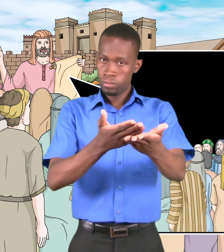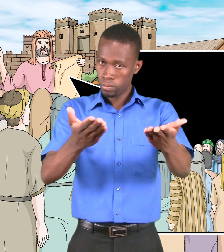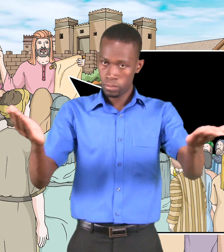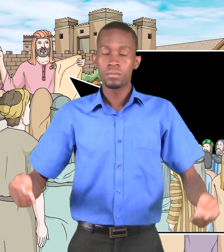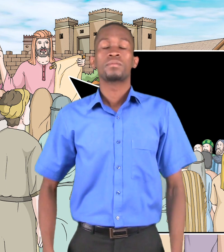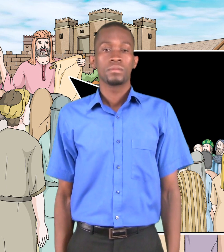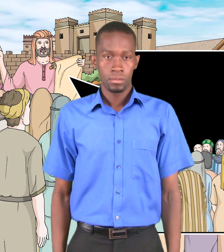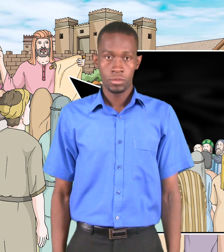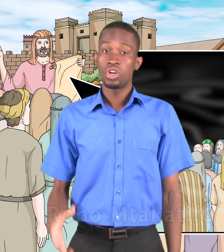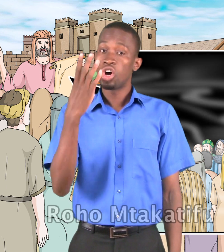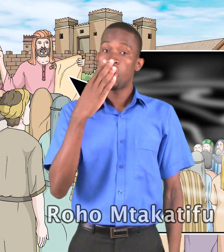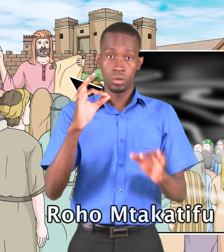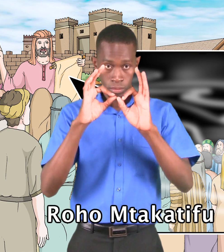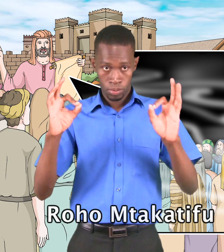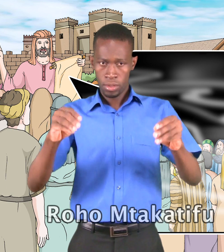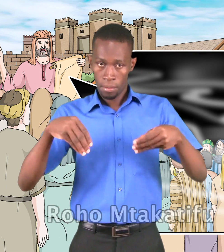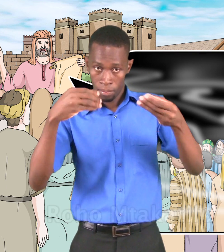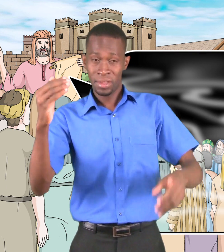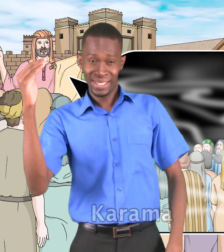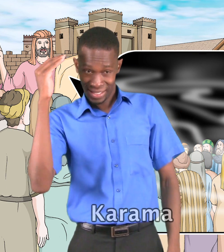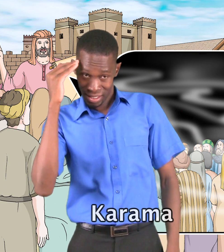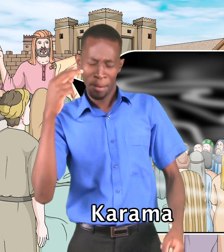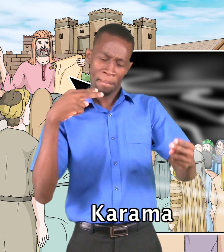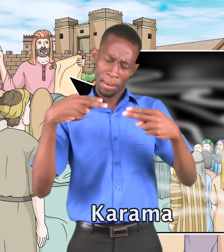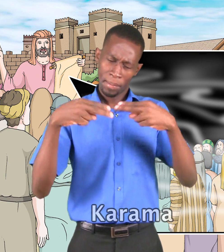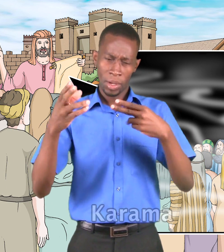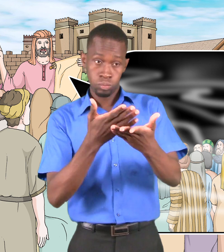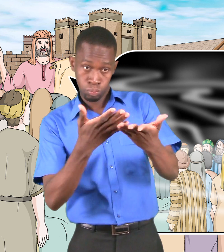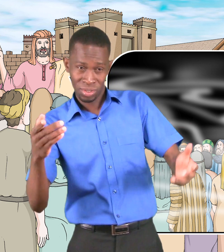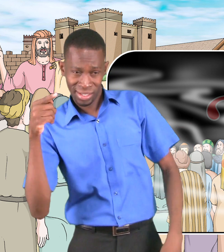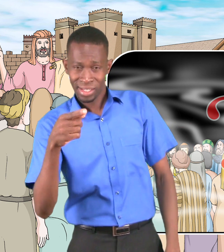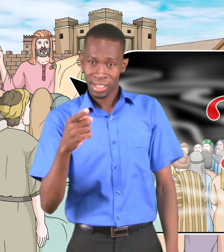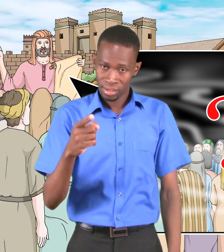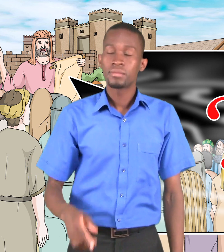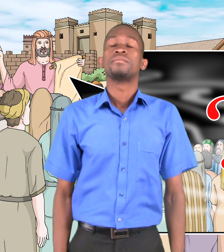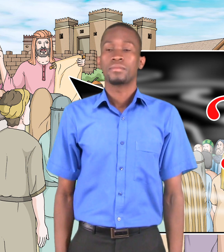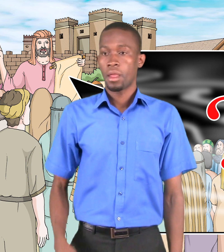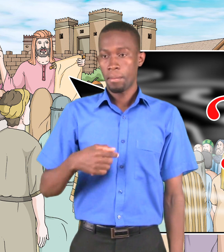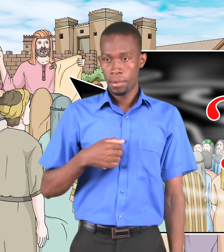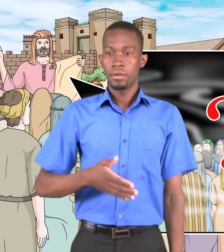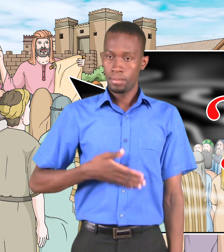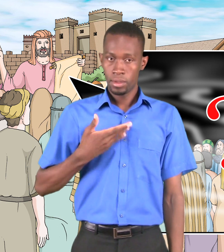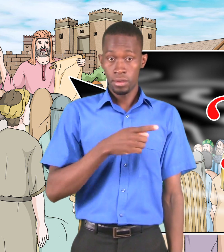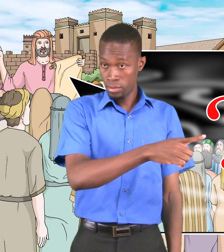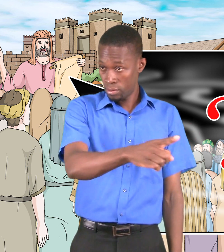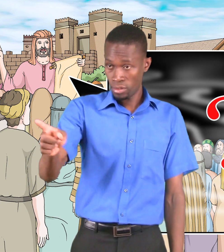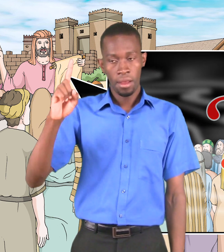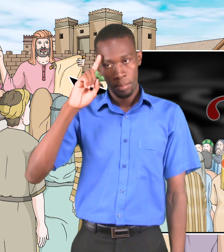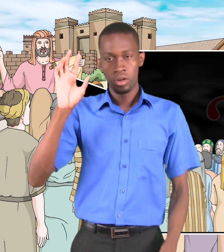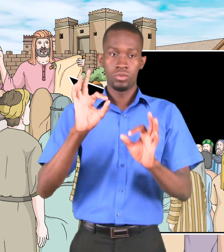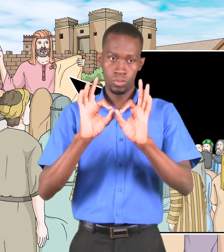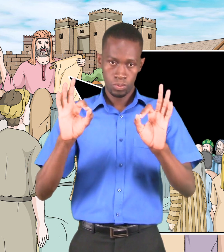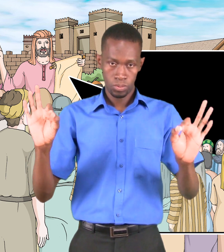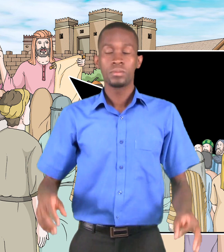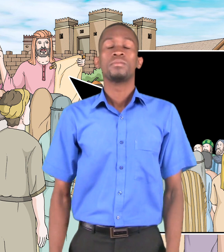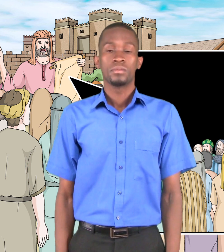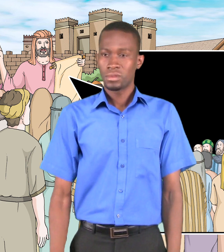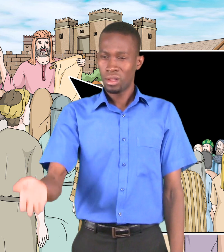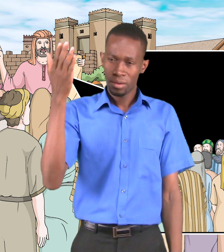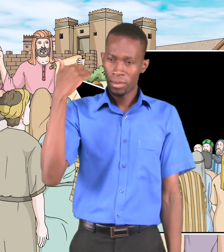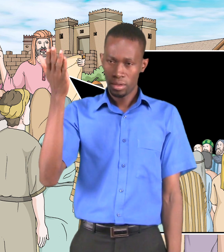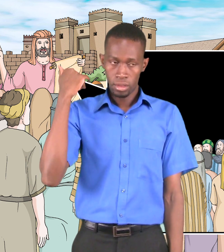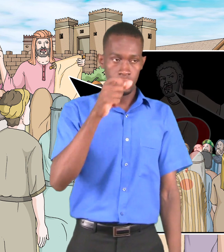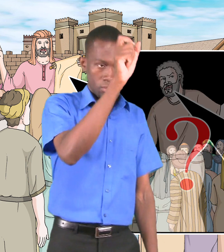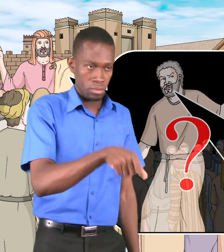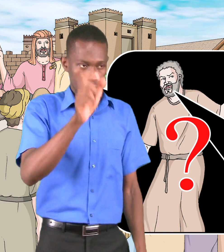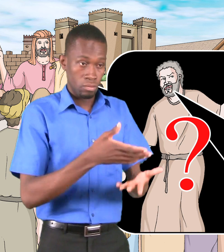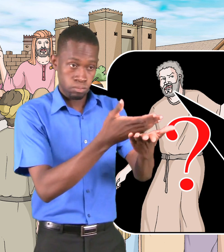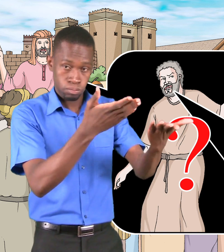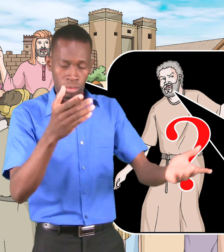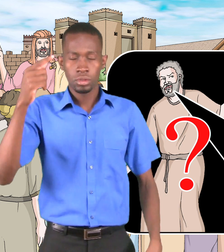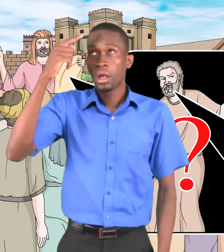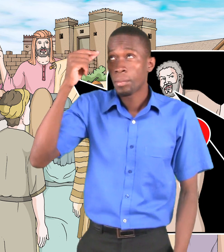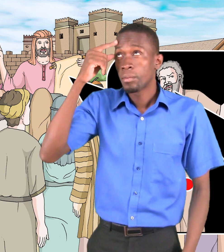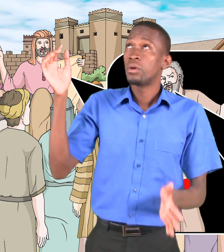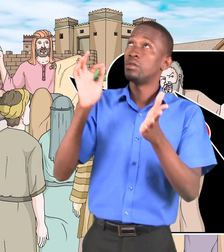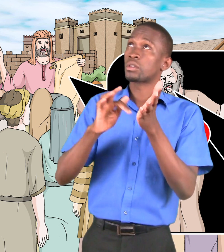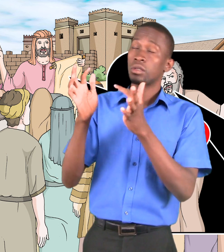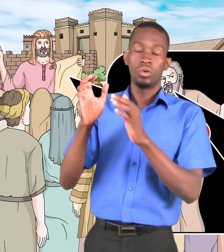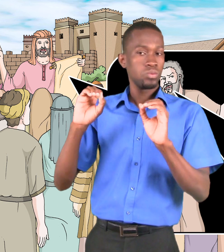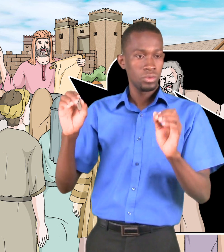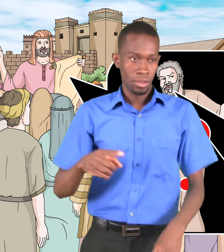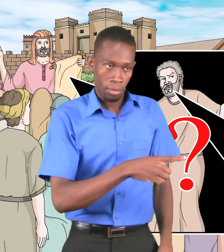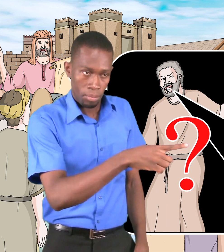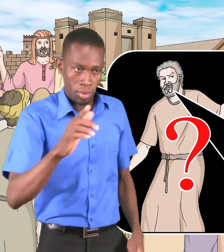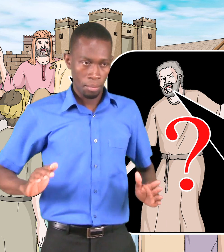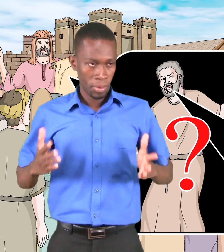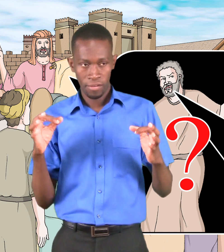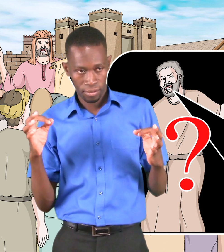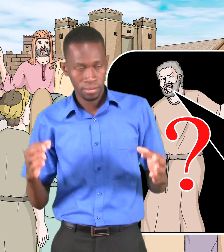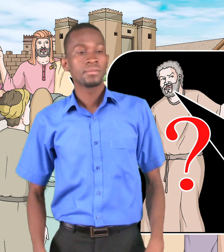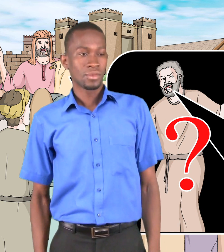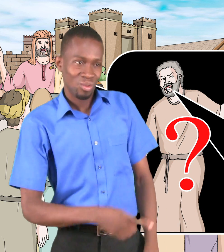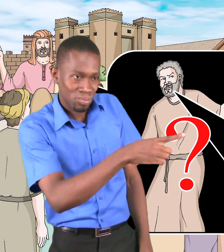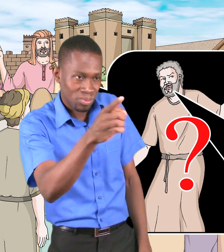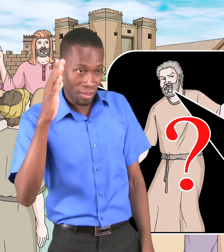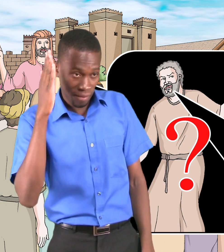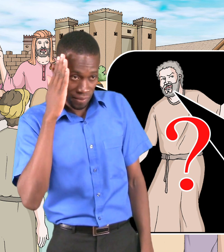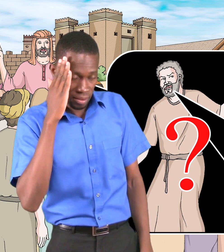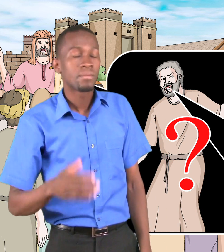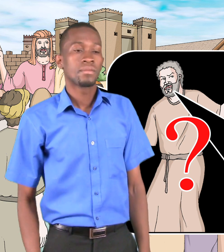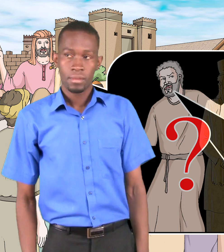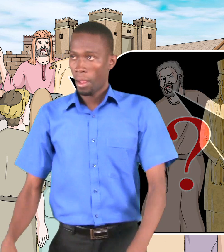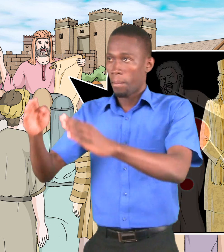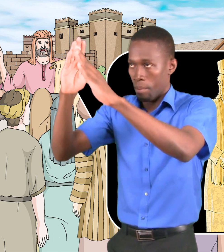Now about spiritual gifts, brothers, I do not want you to be uninformed.